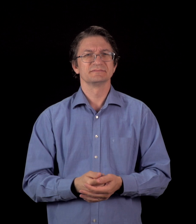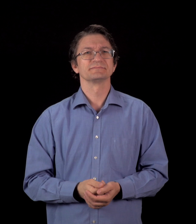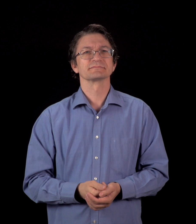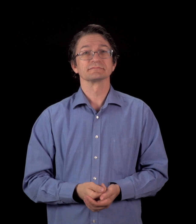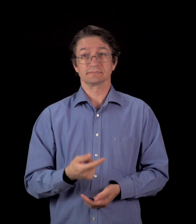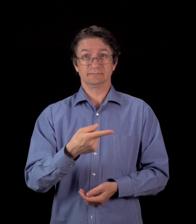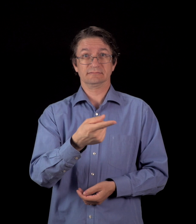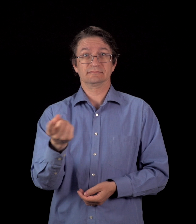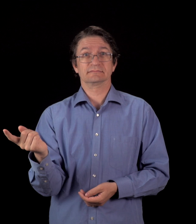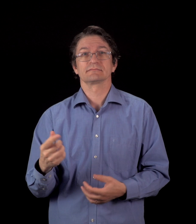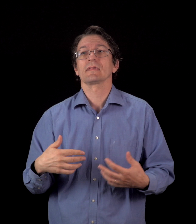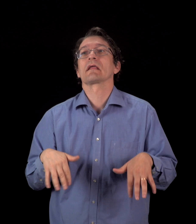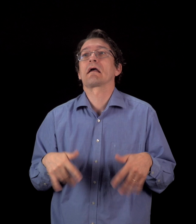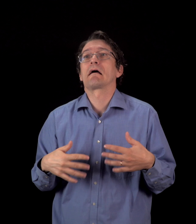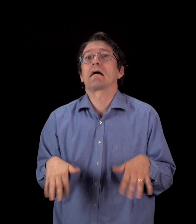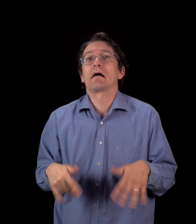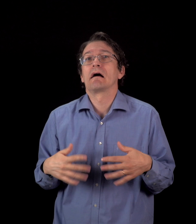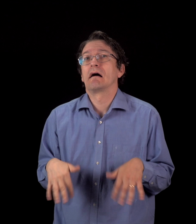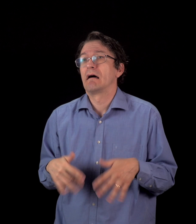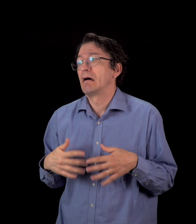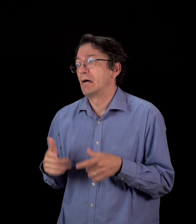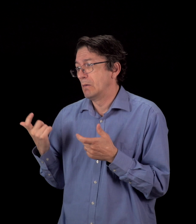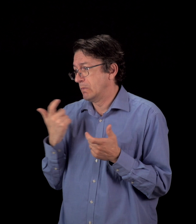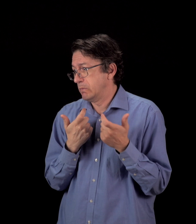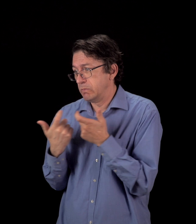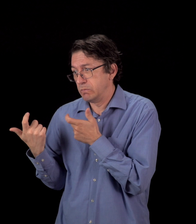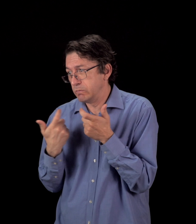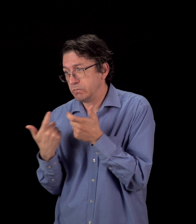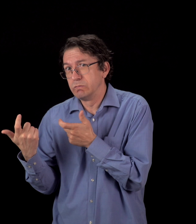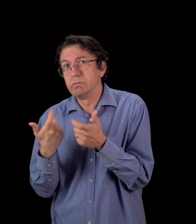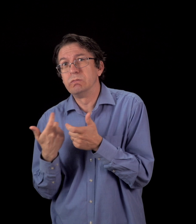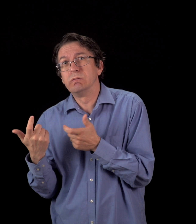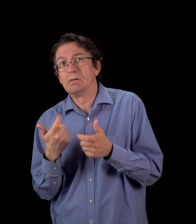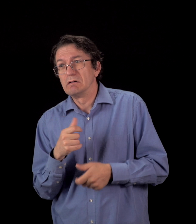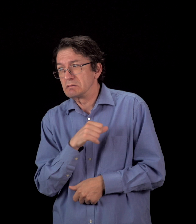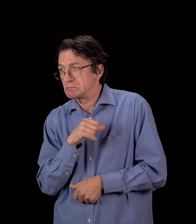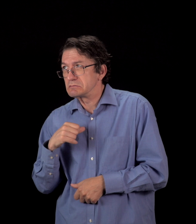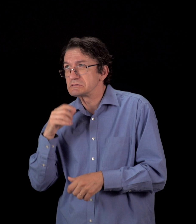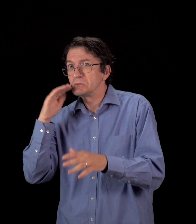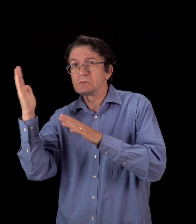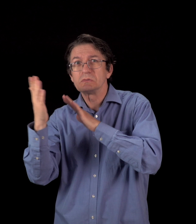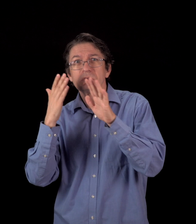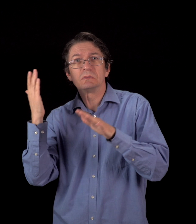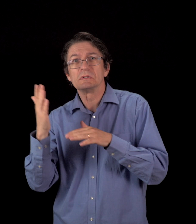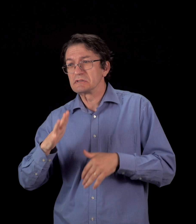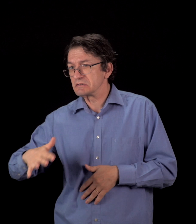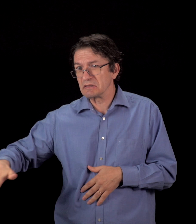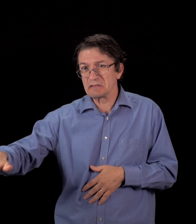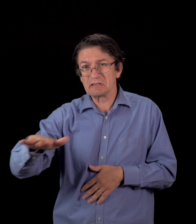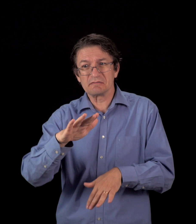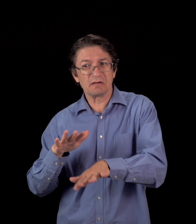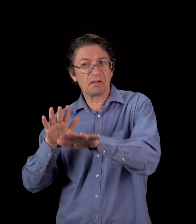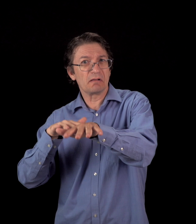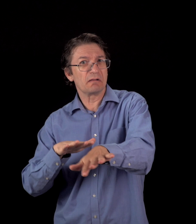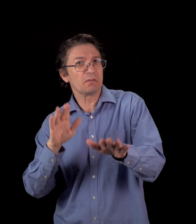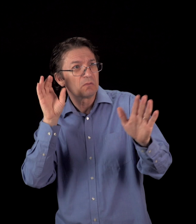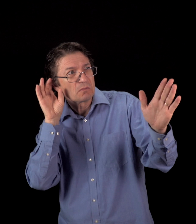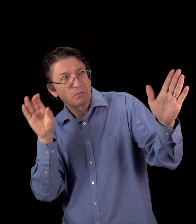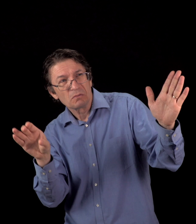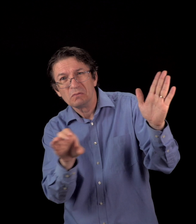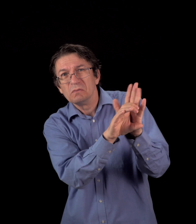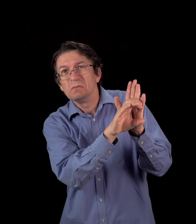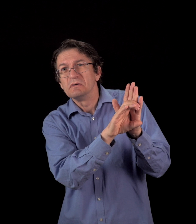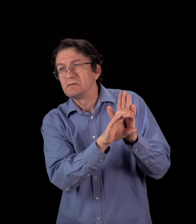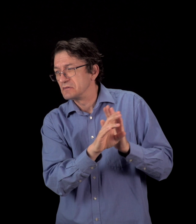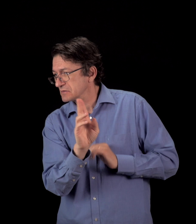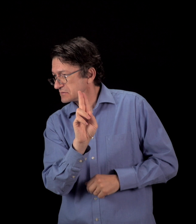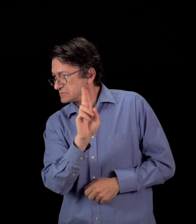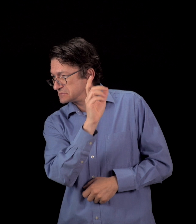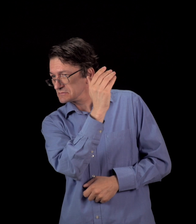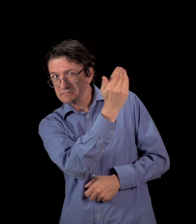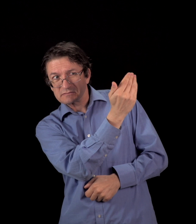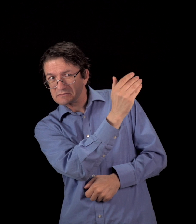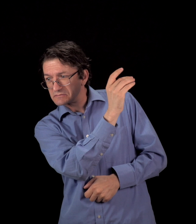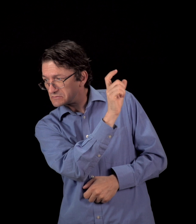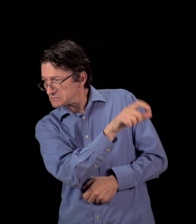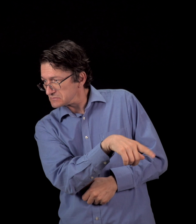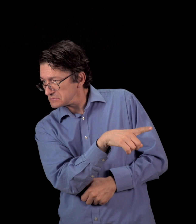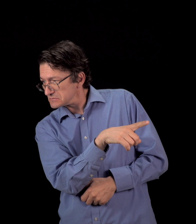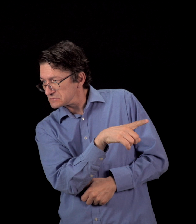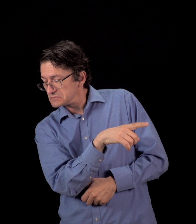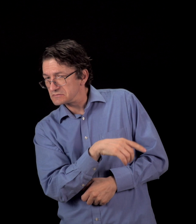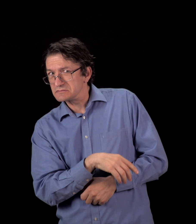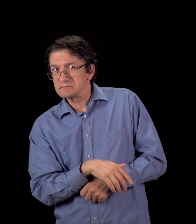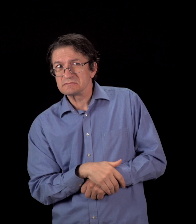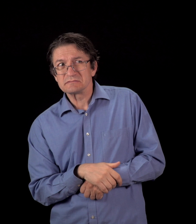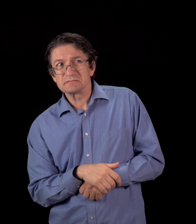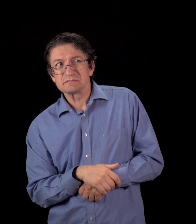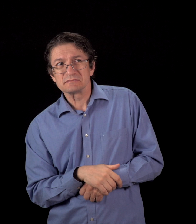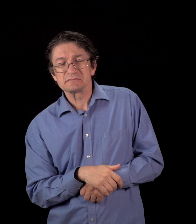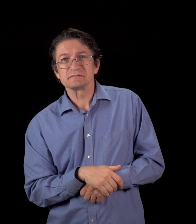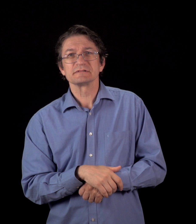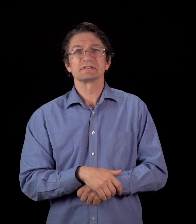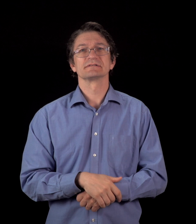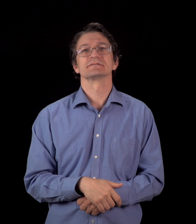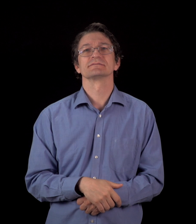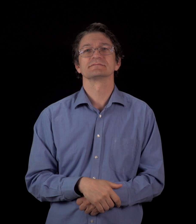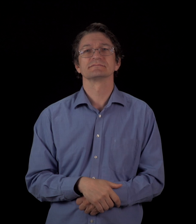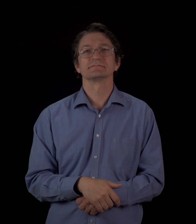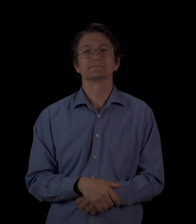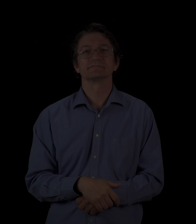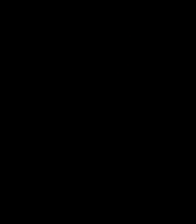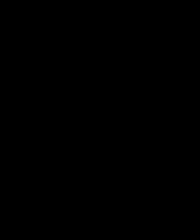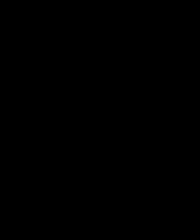Overwhelmed with fear, they asked one another, “Who is this, that even the wind and the sea obey Him?”